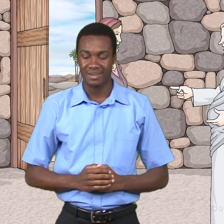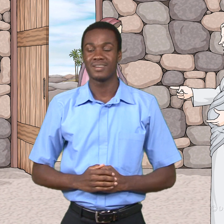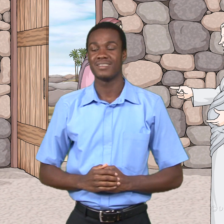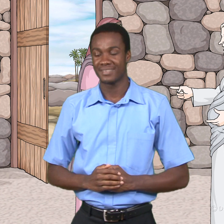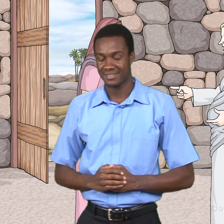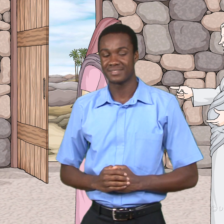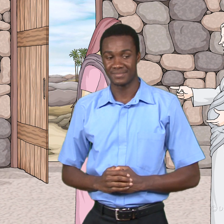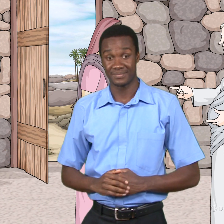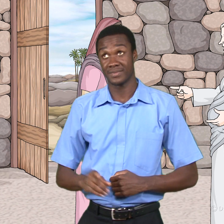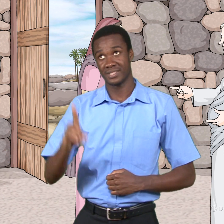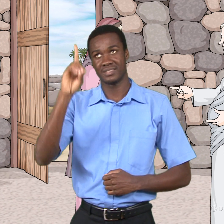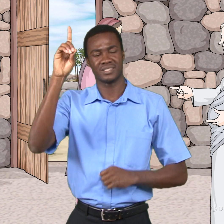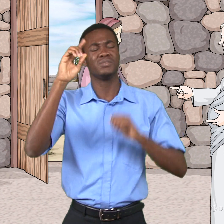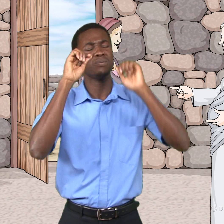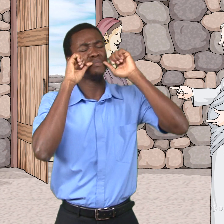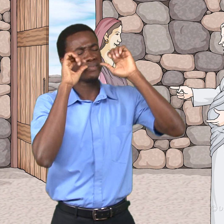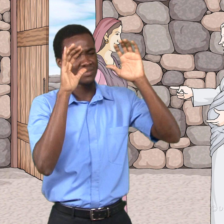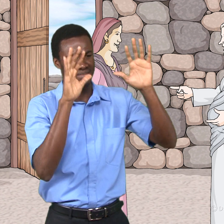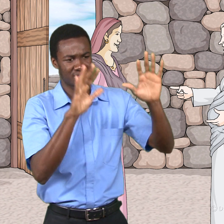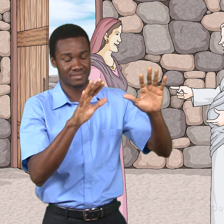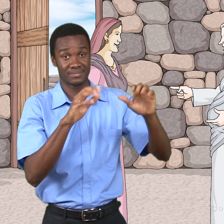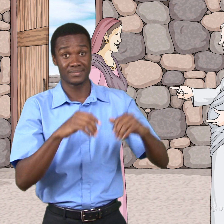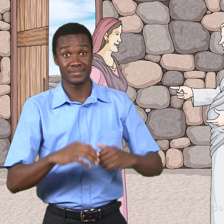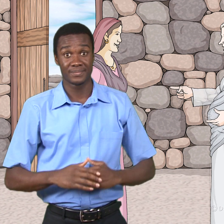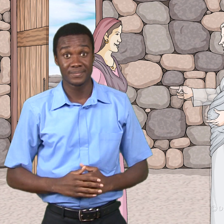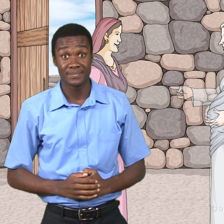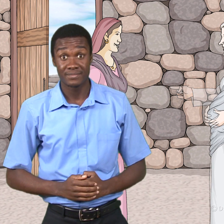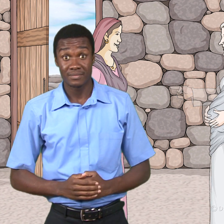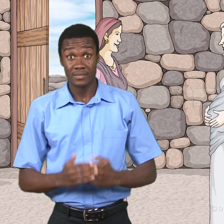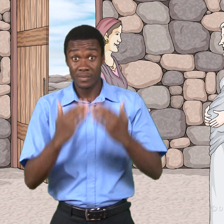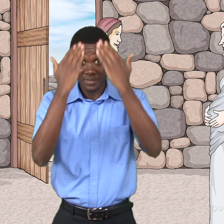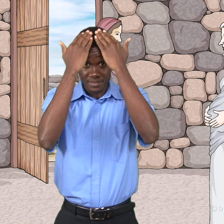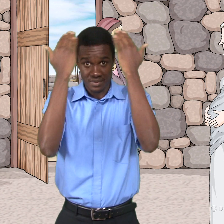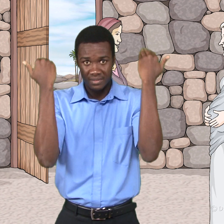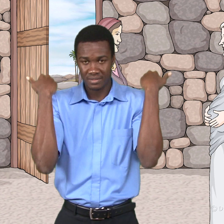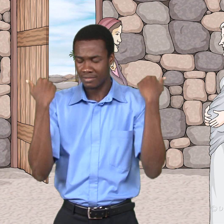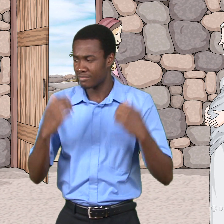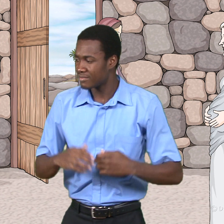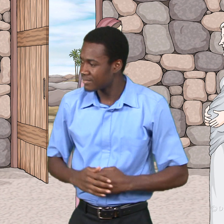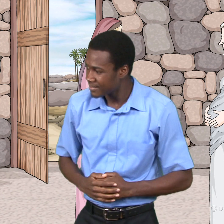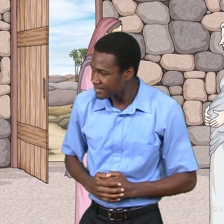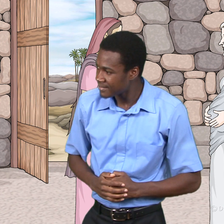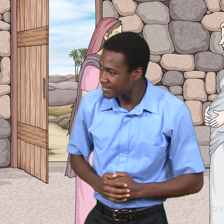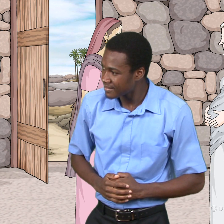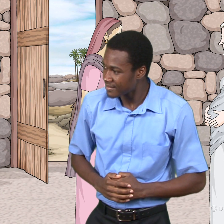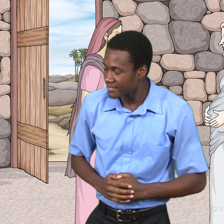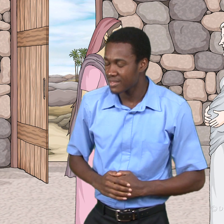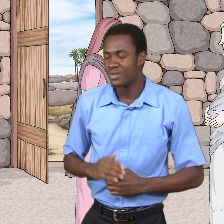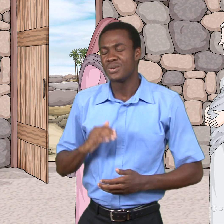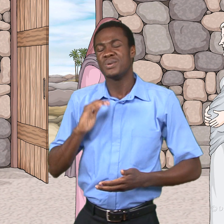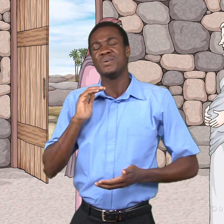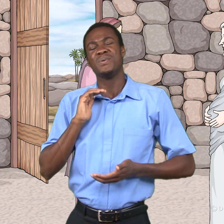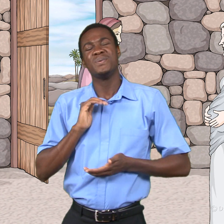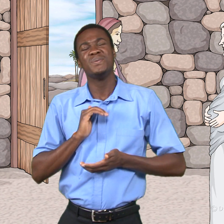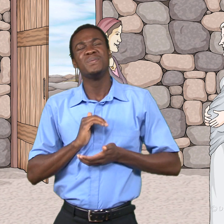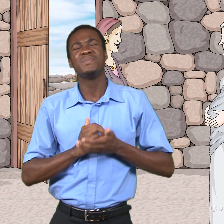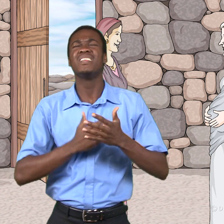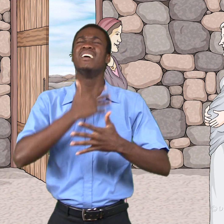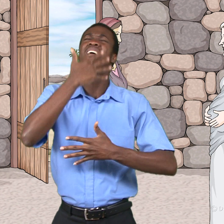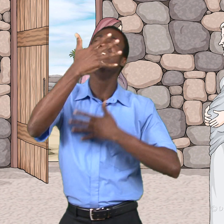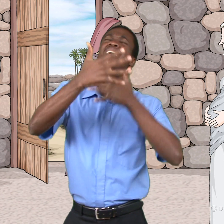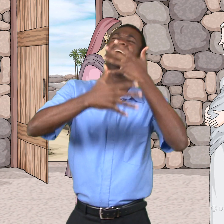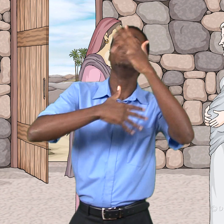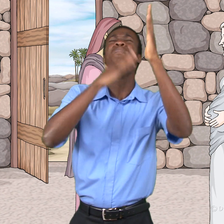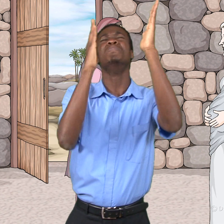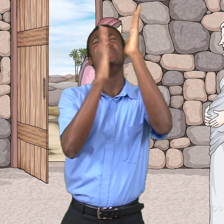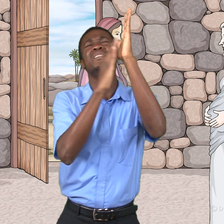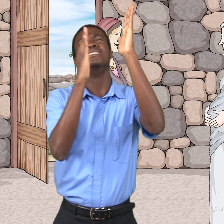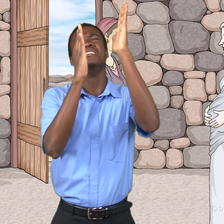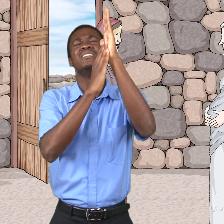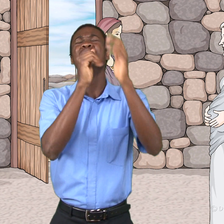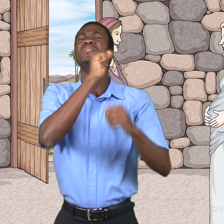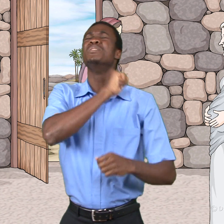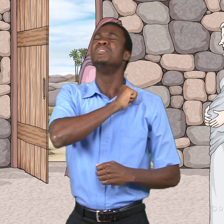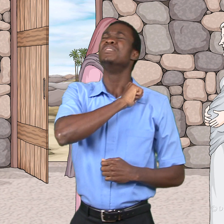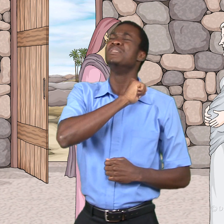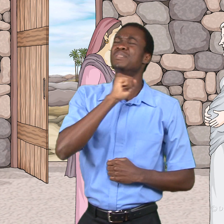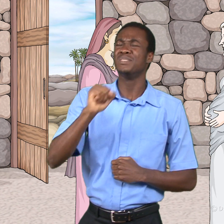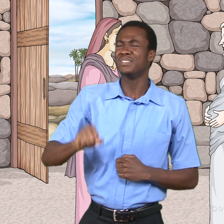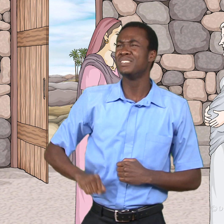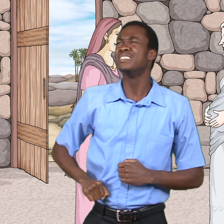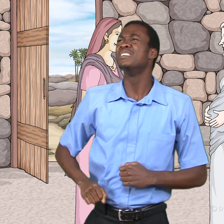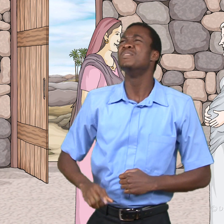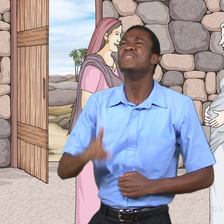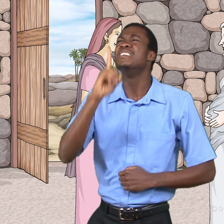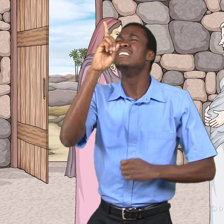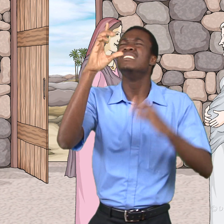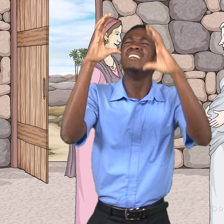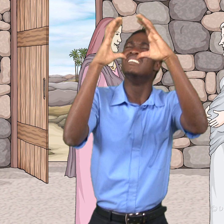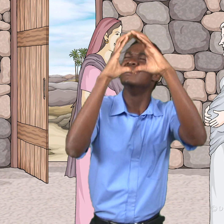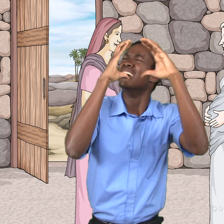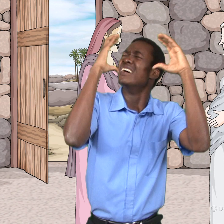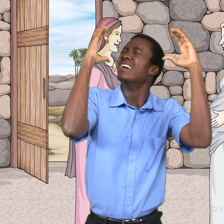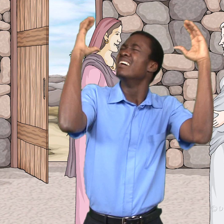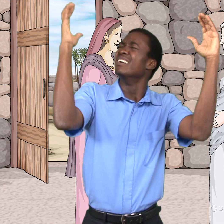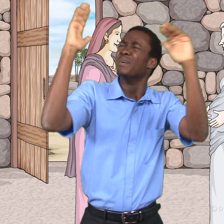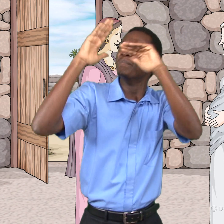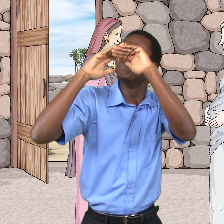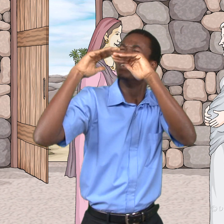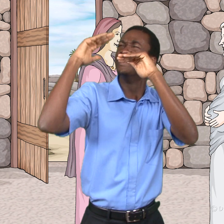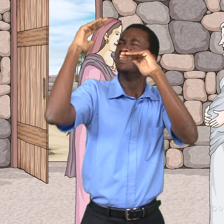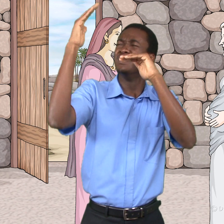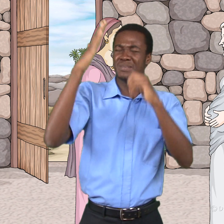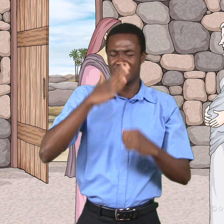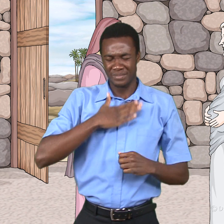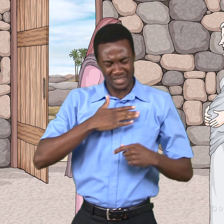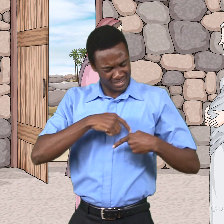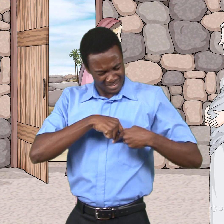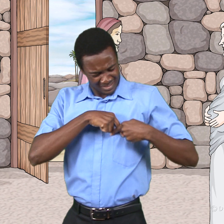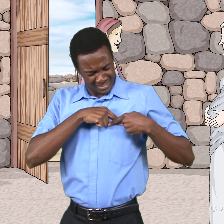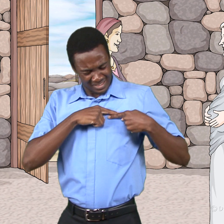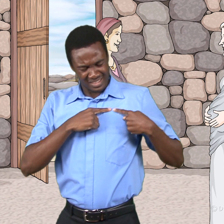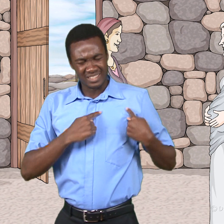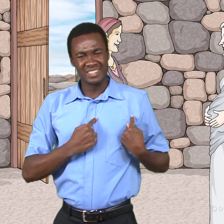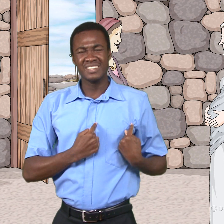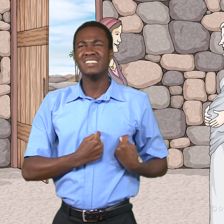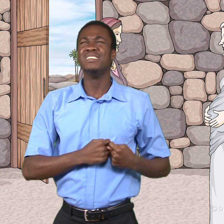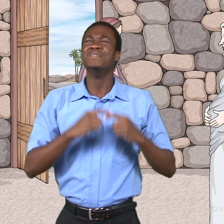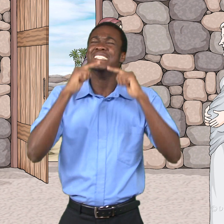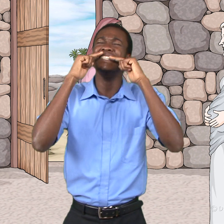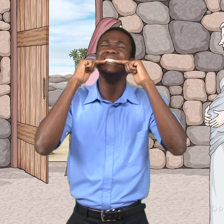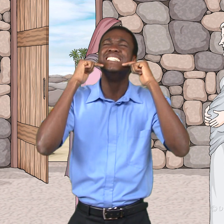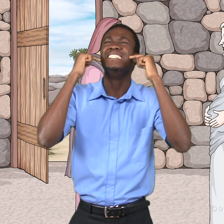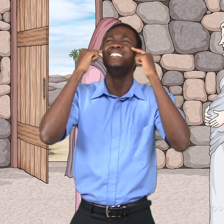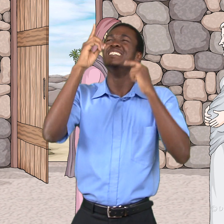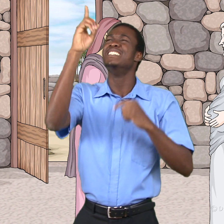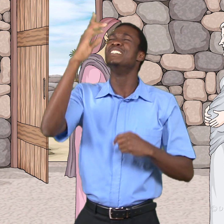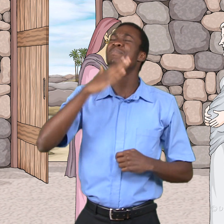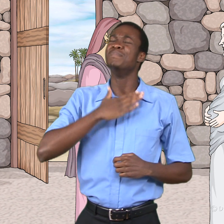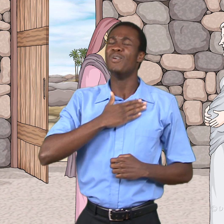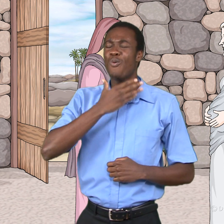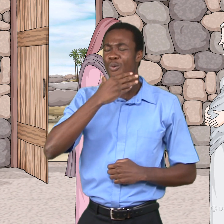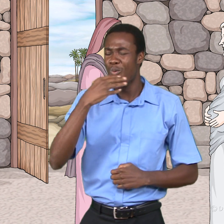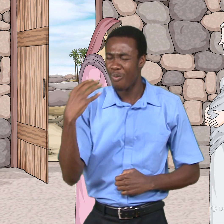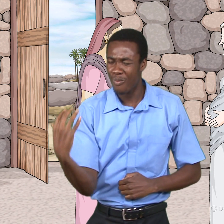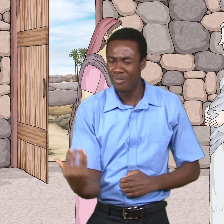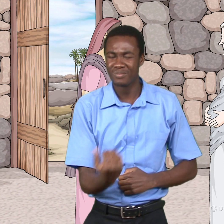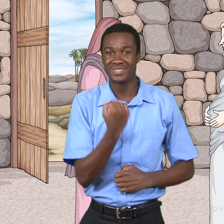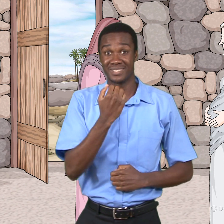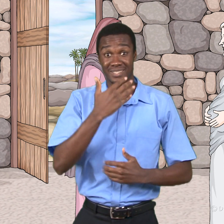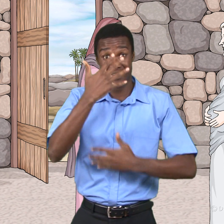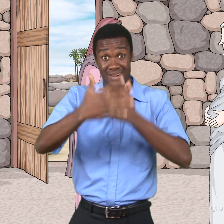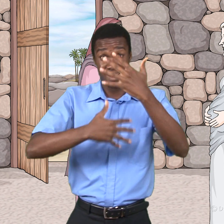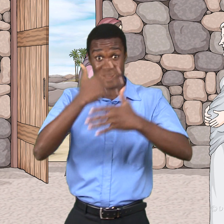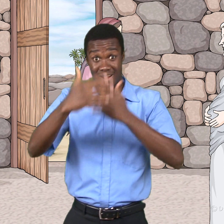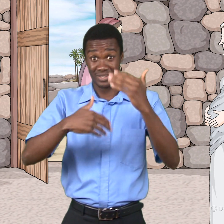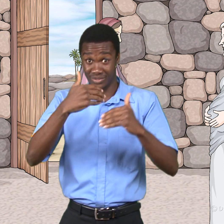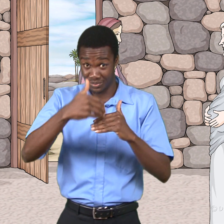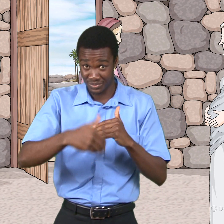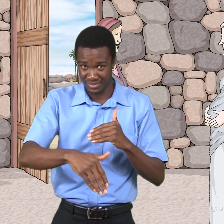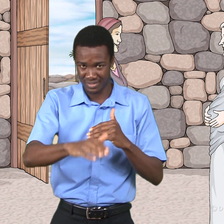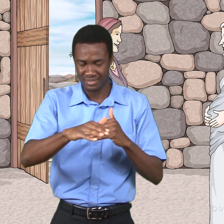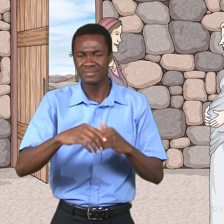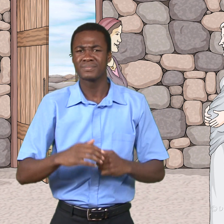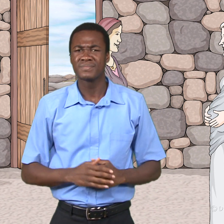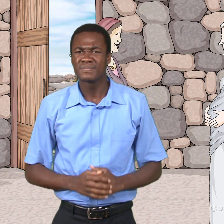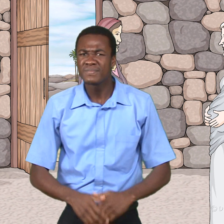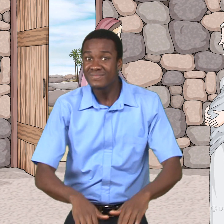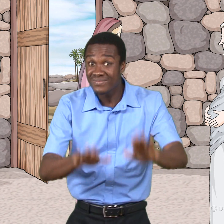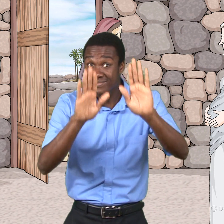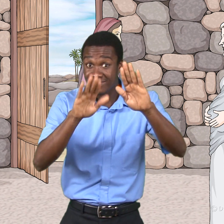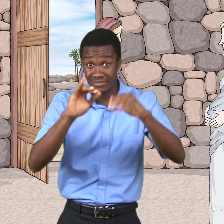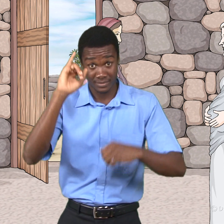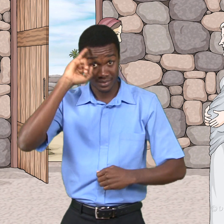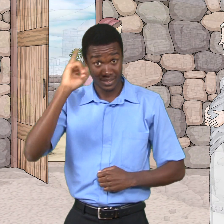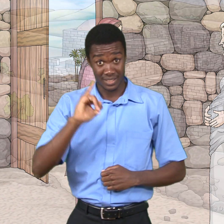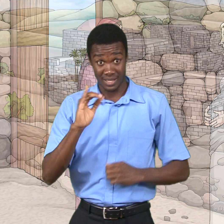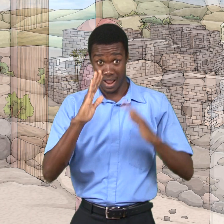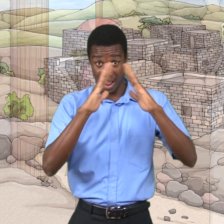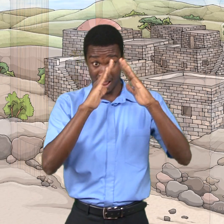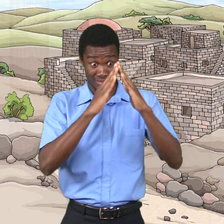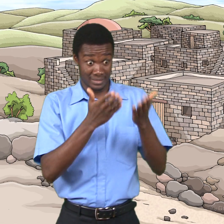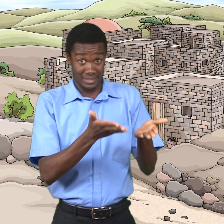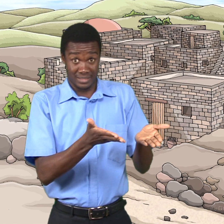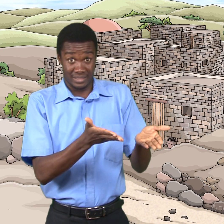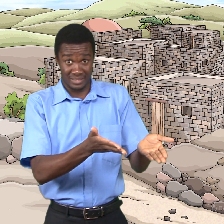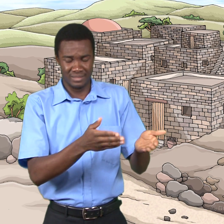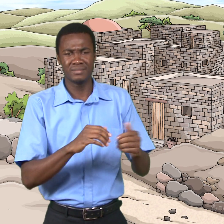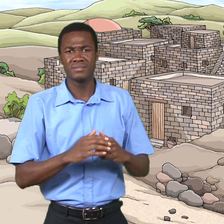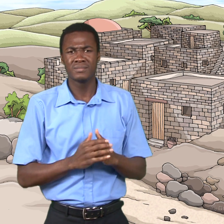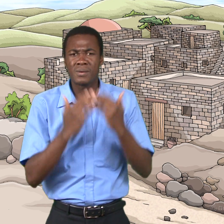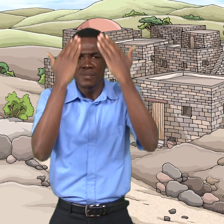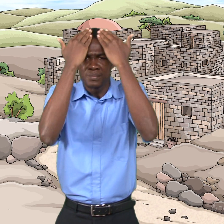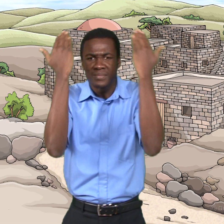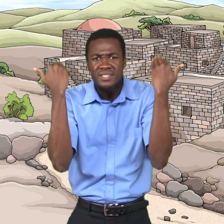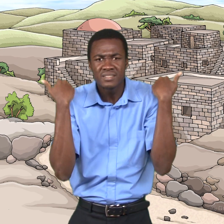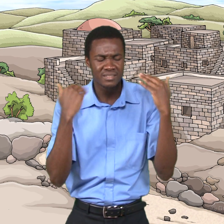He has brought down rulers from their thrones, but has exalted the humble. He has filled the hungry with good things, but has sent the rich away empty. He has helped His servant Israel, remembering to be merciful, as He promised to our fathers, to Abraham and his descendants forever.”